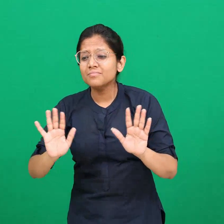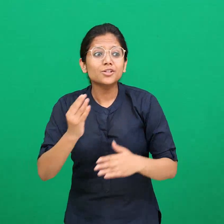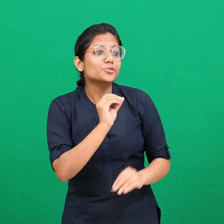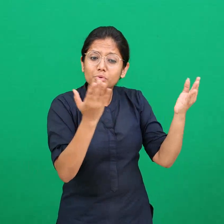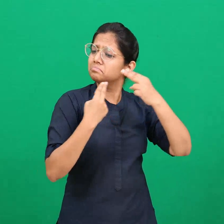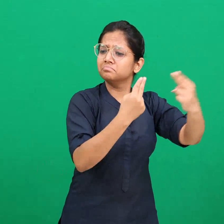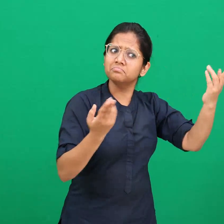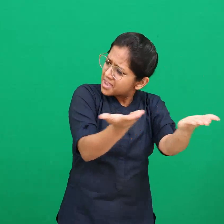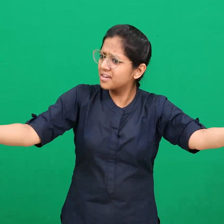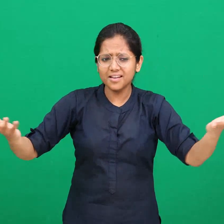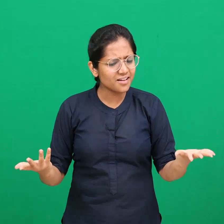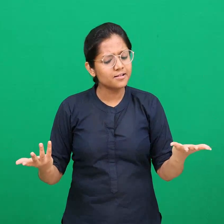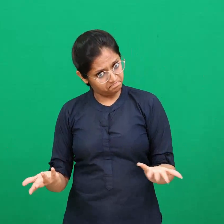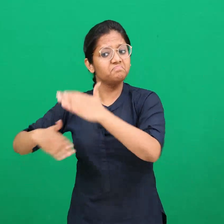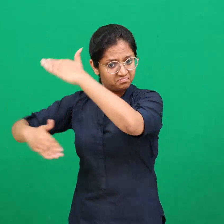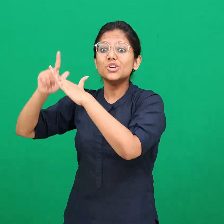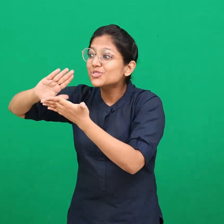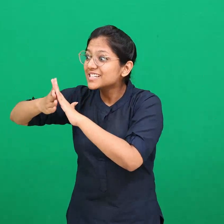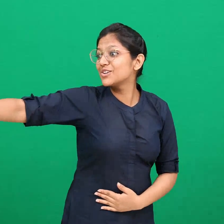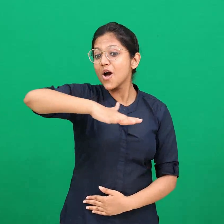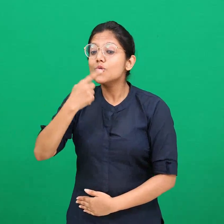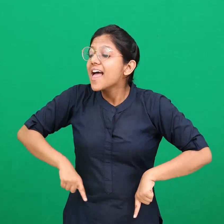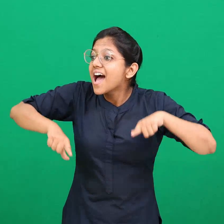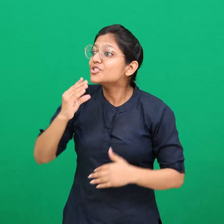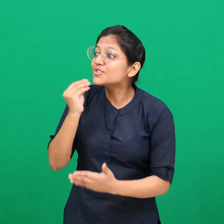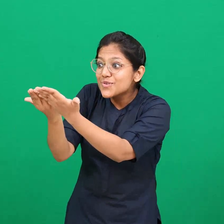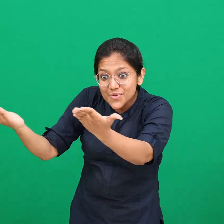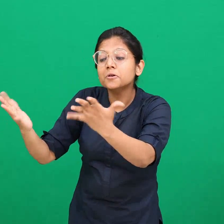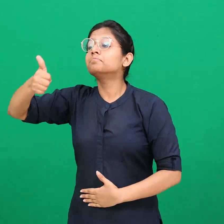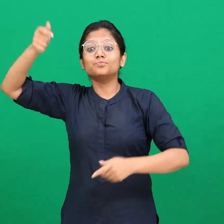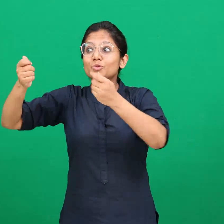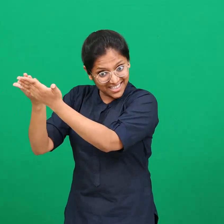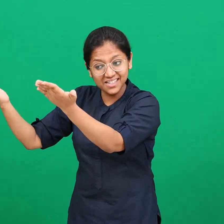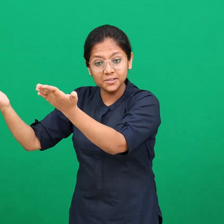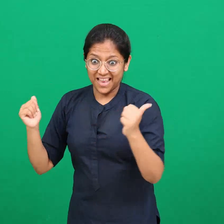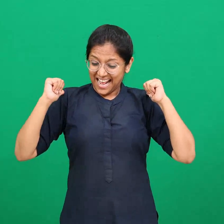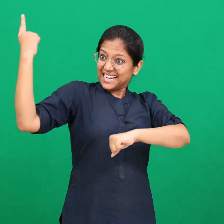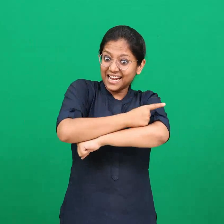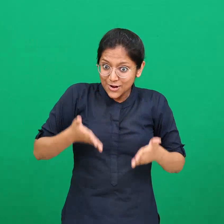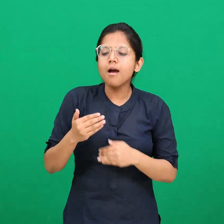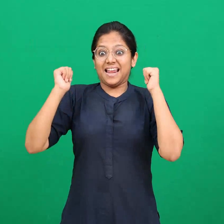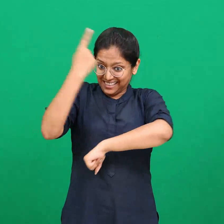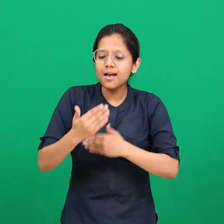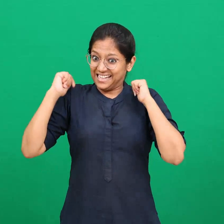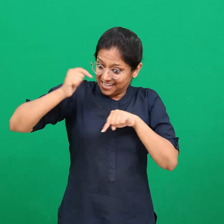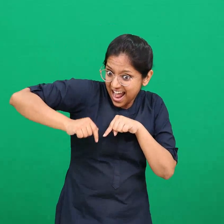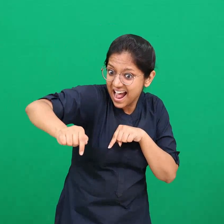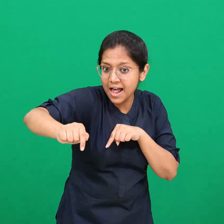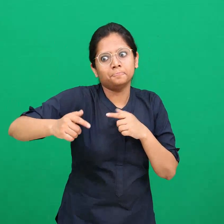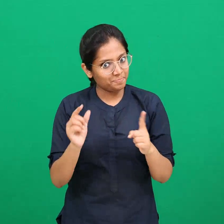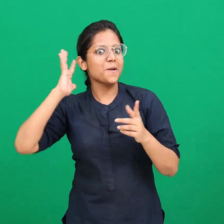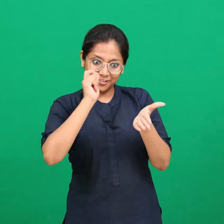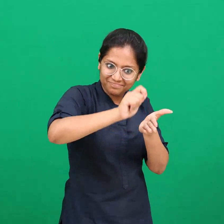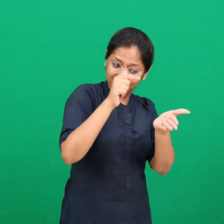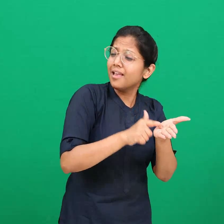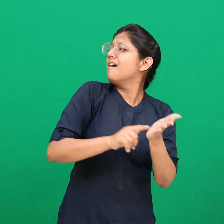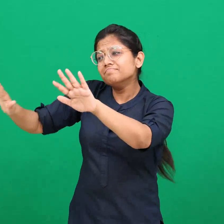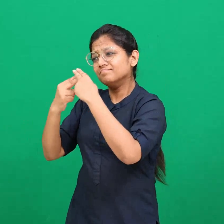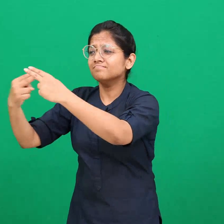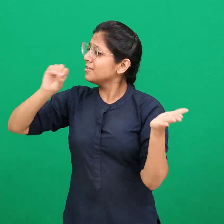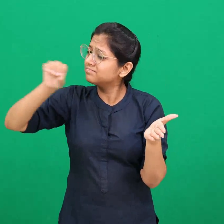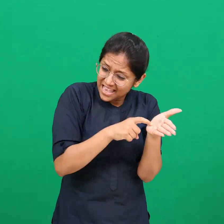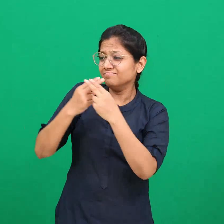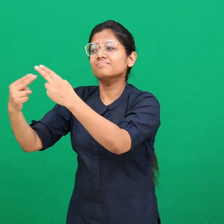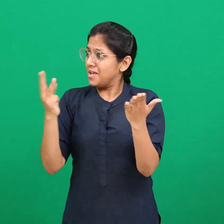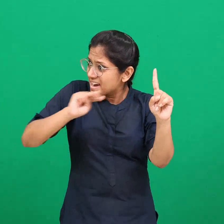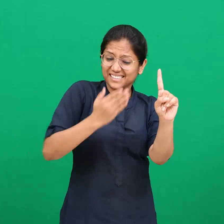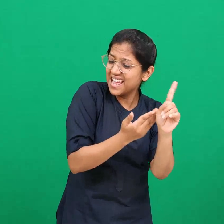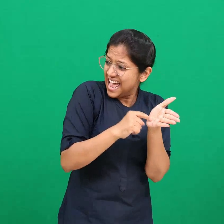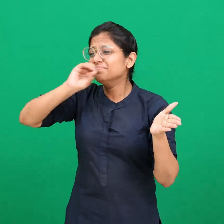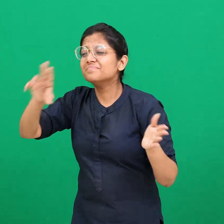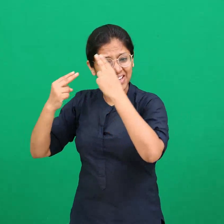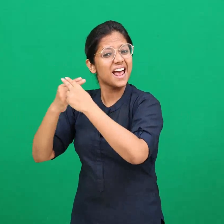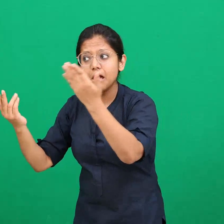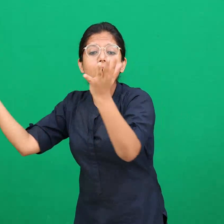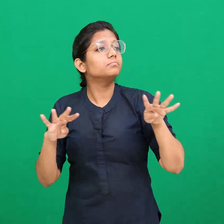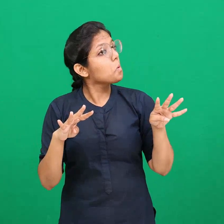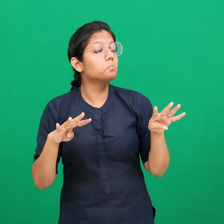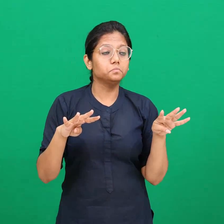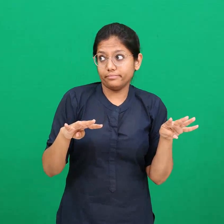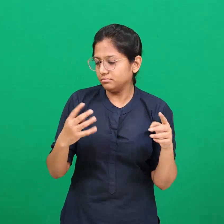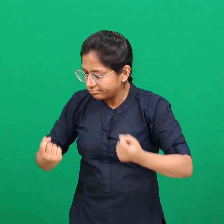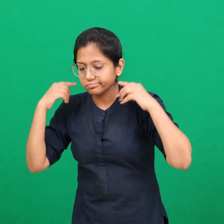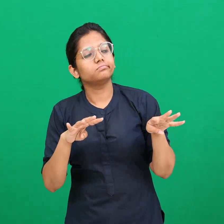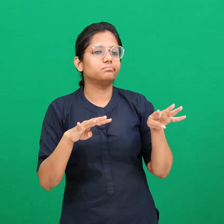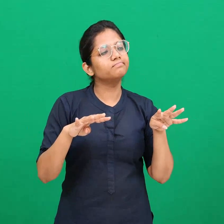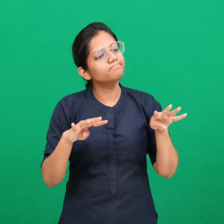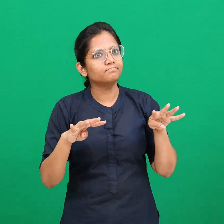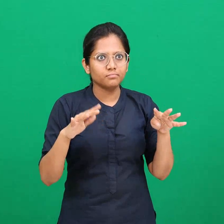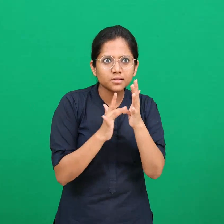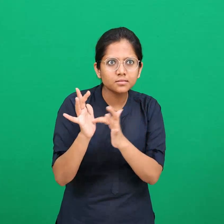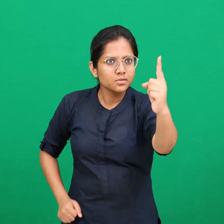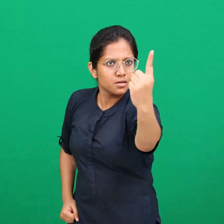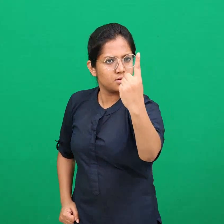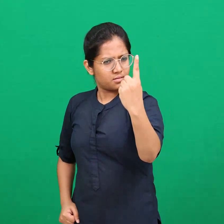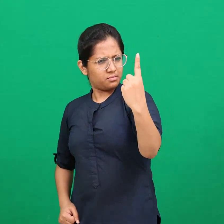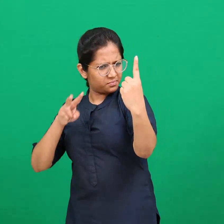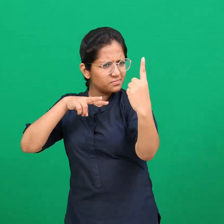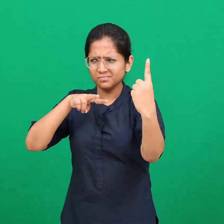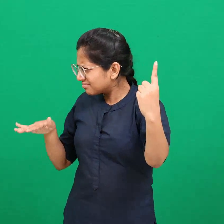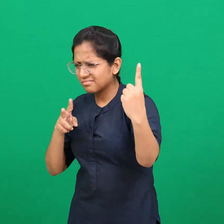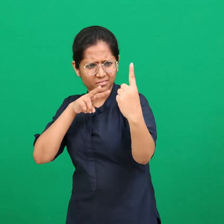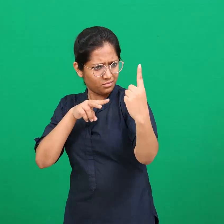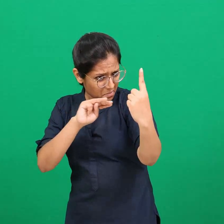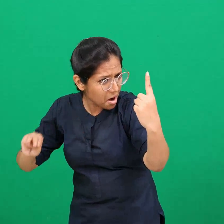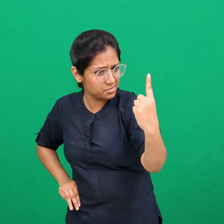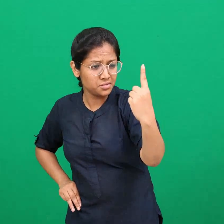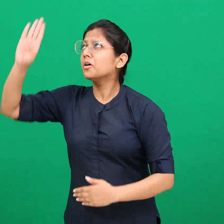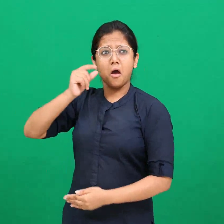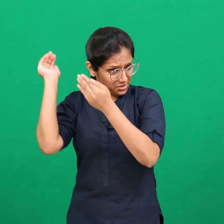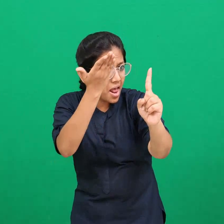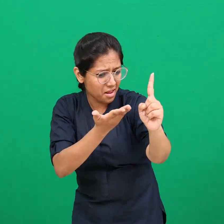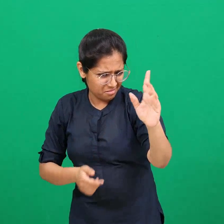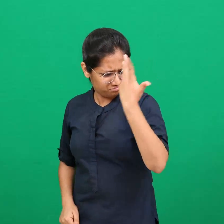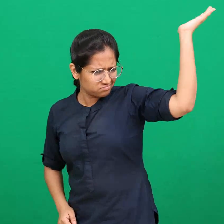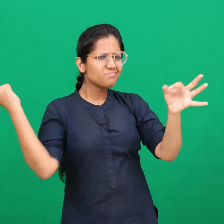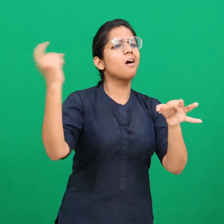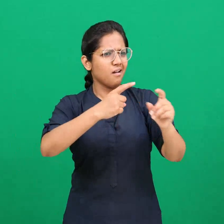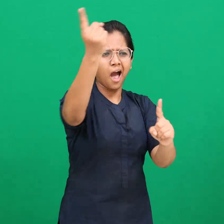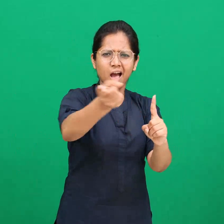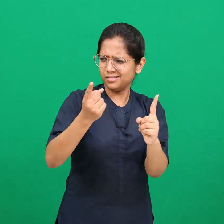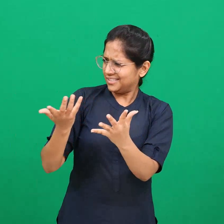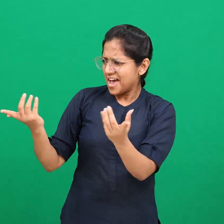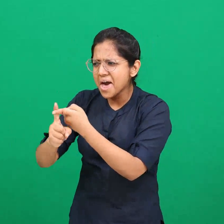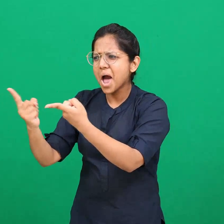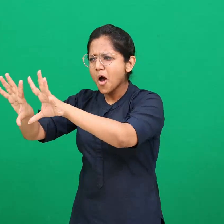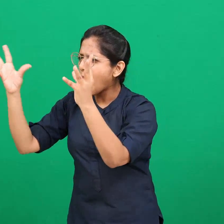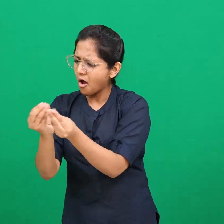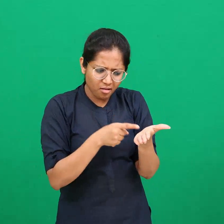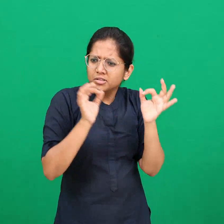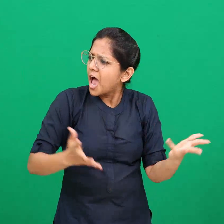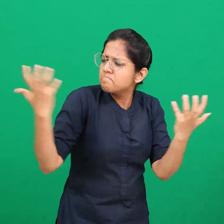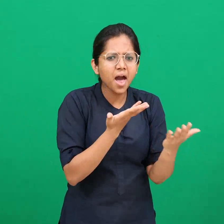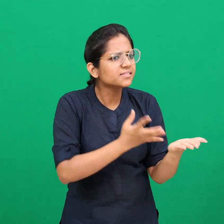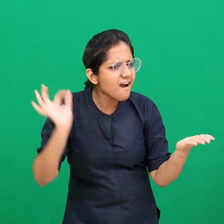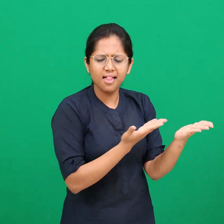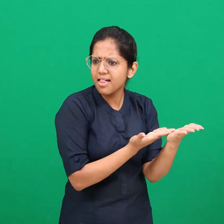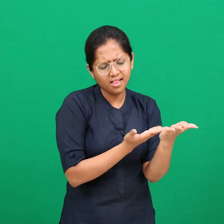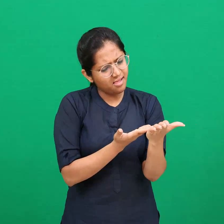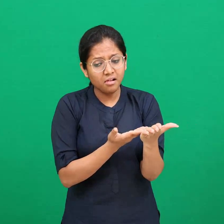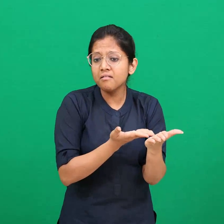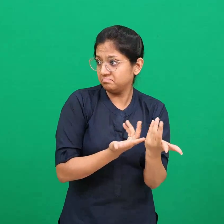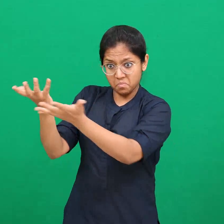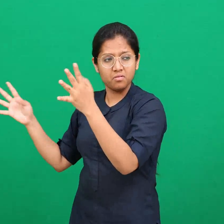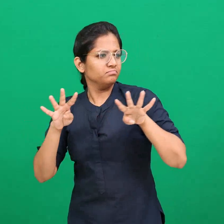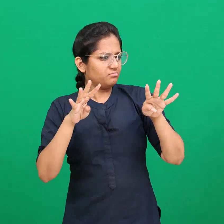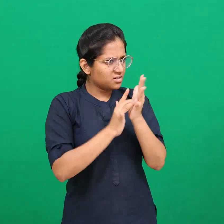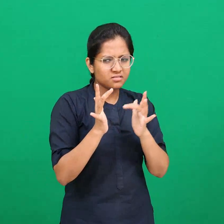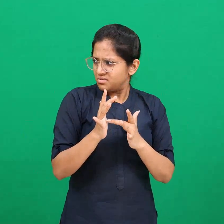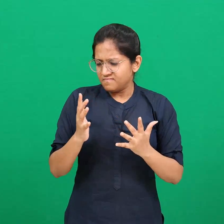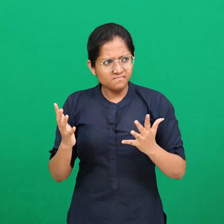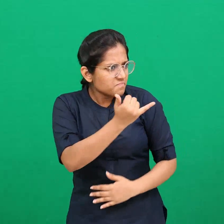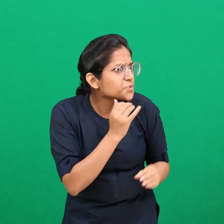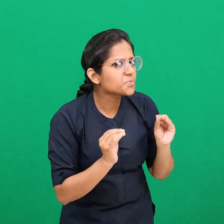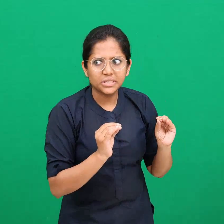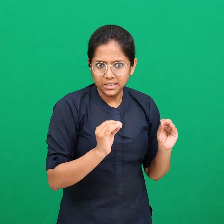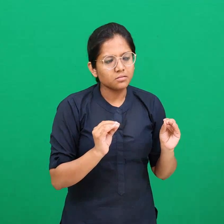The people of Jerusalem and their rulers did not recognize Jesus, yet in condemning Him they fulfilled the words of the prophets that are read every Sabbath.